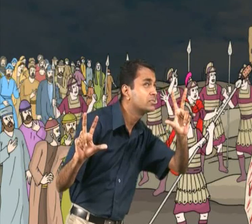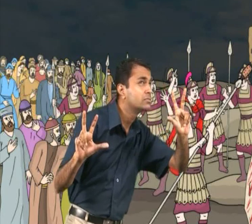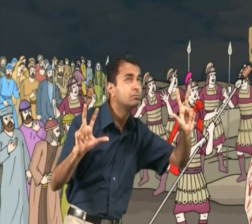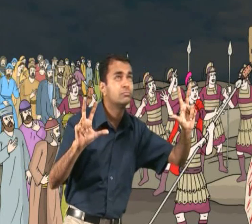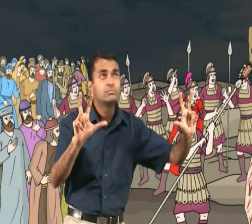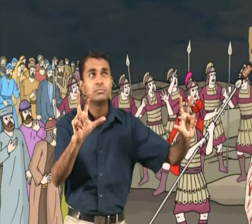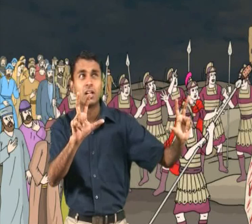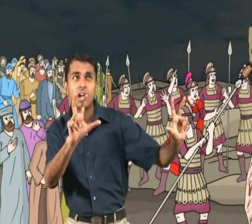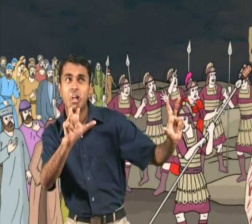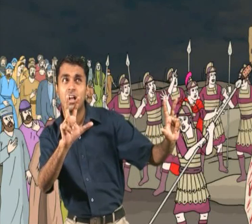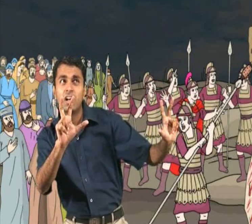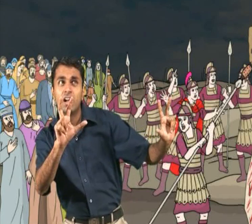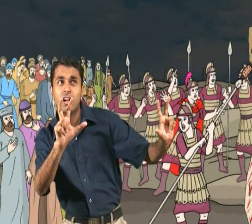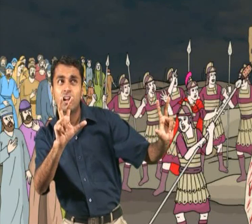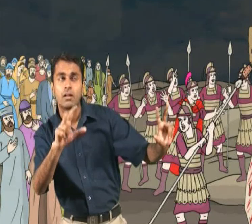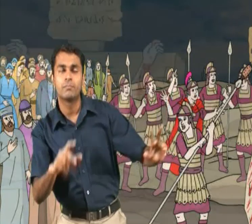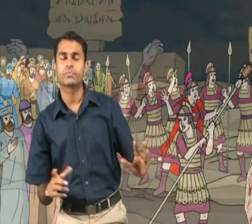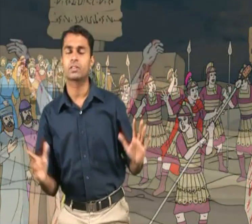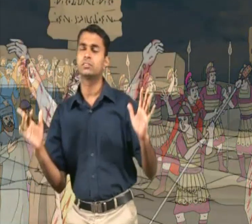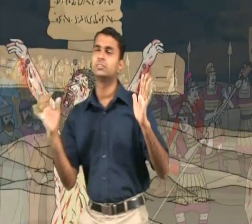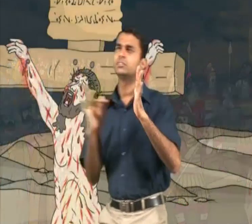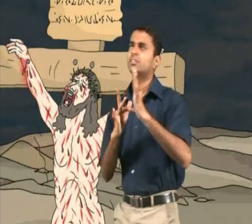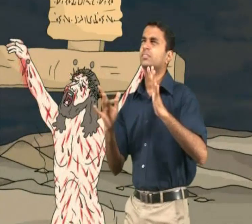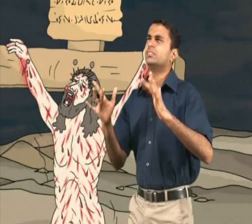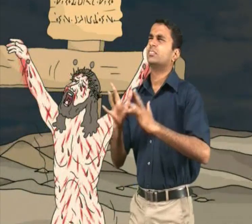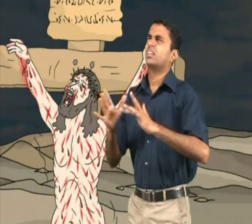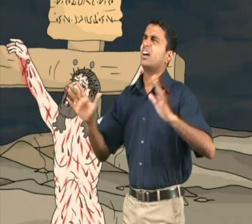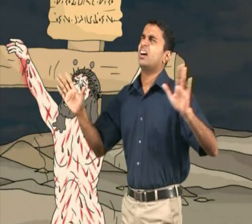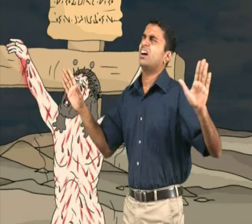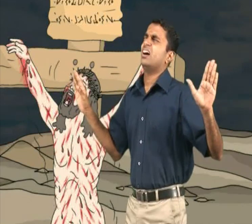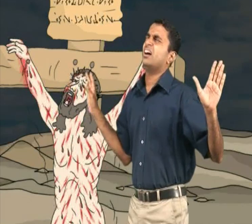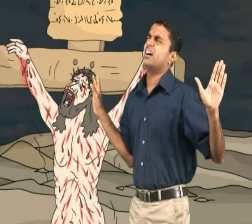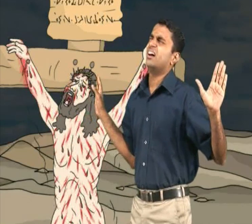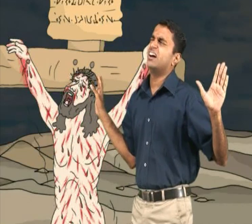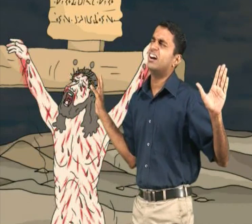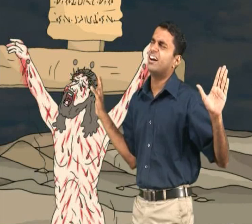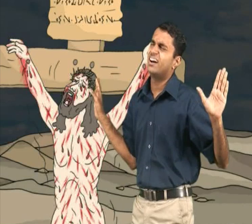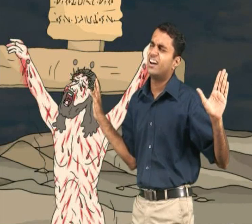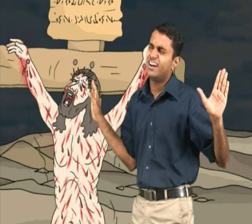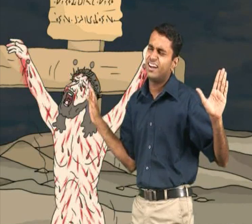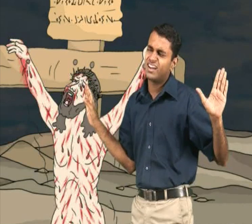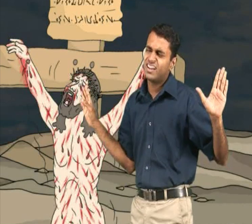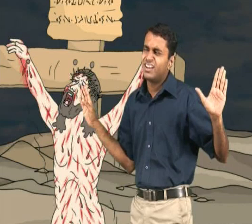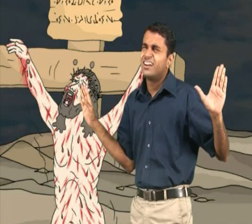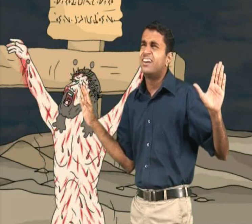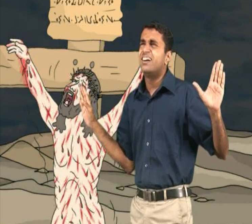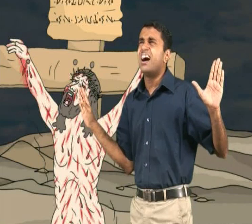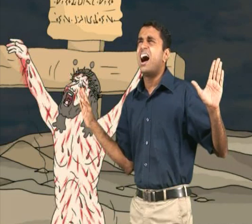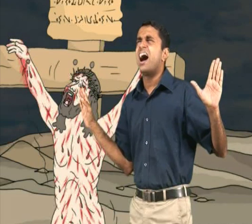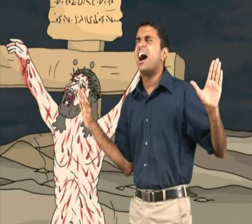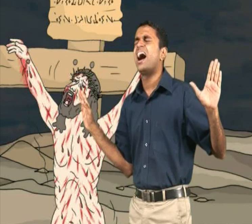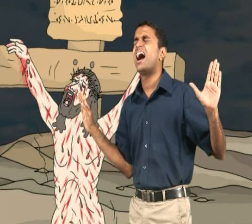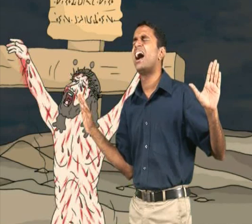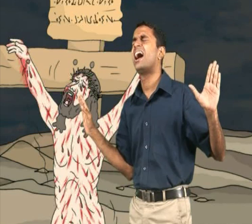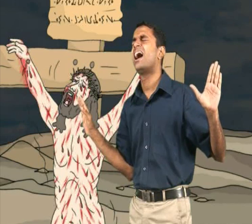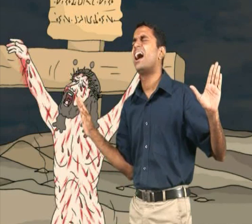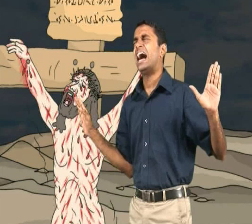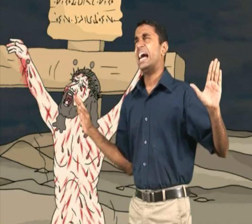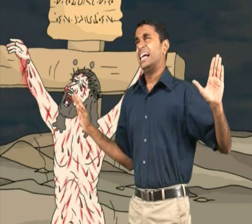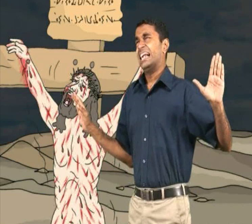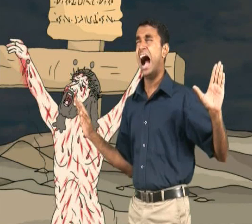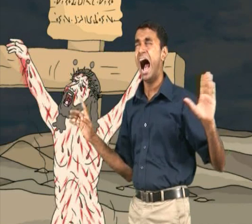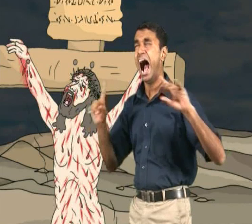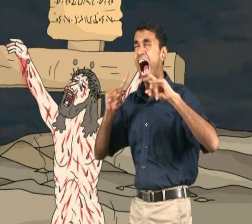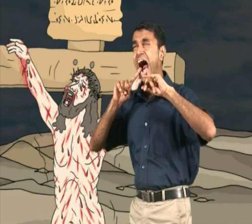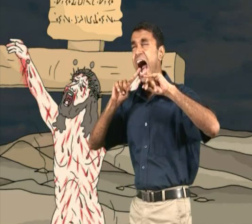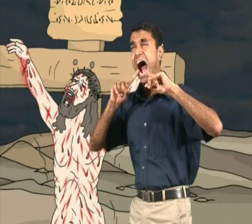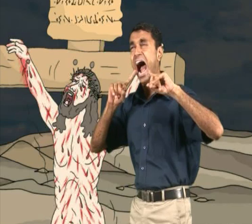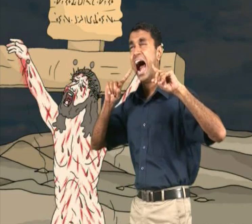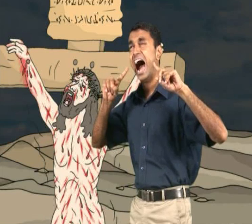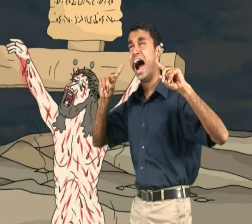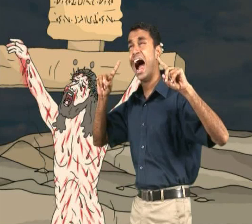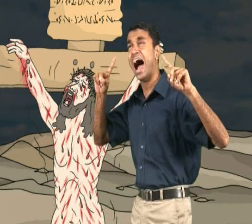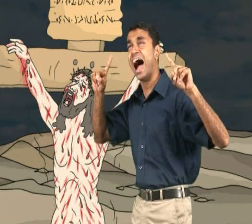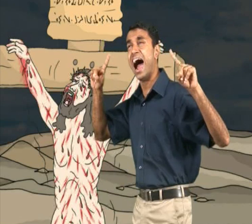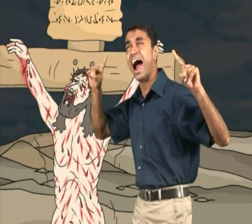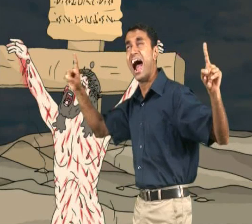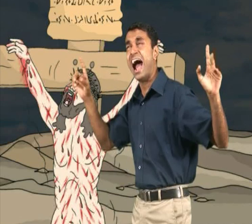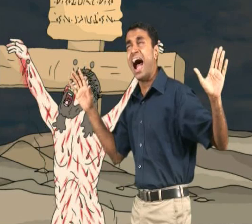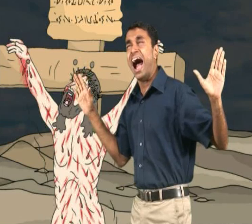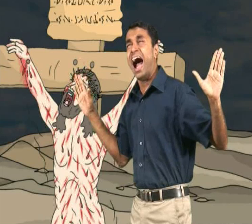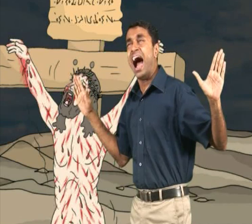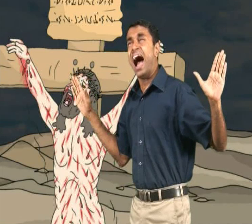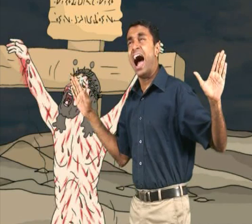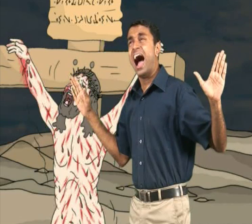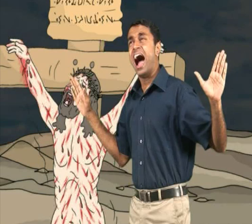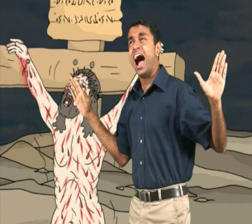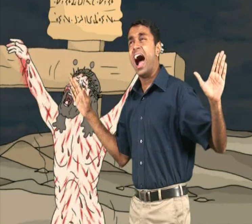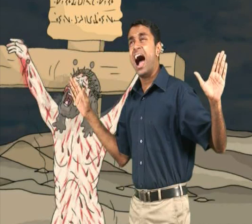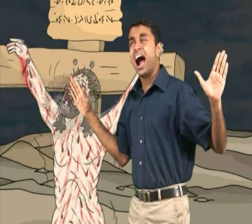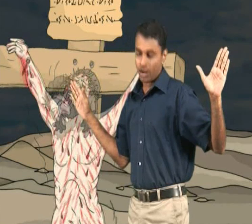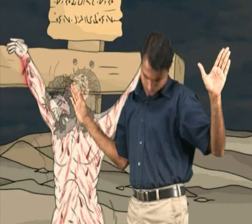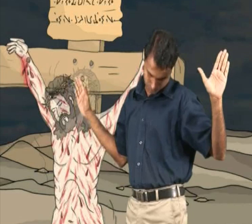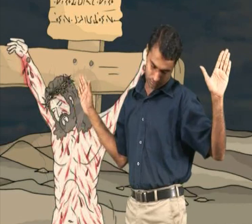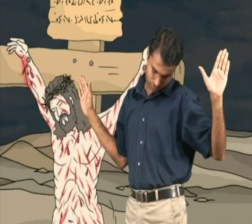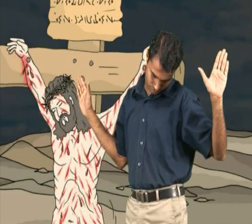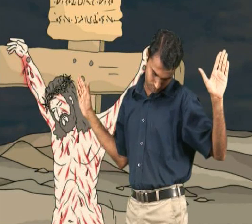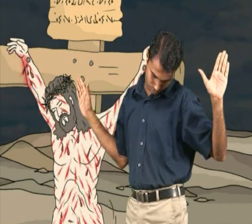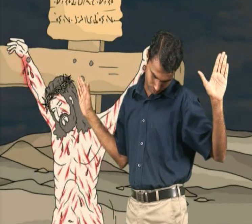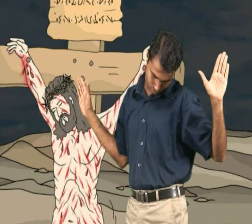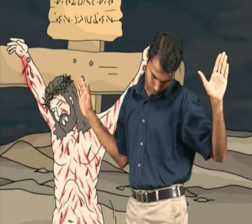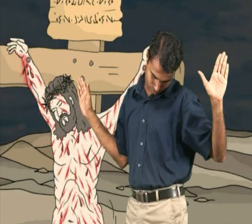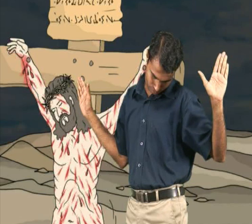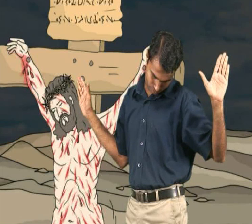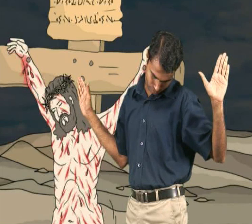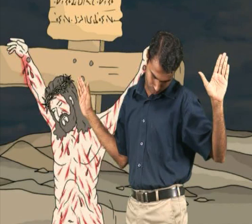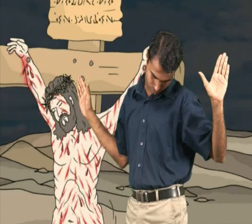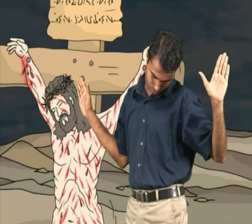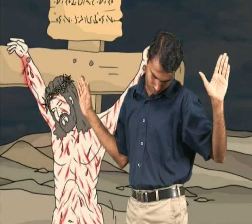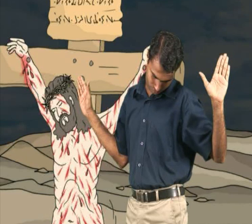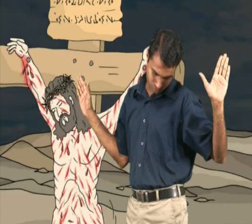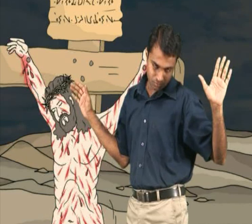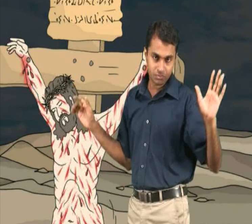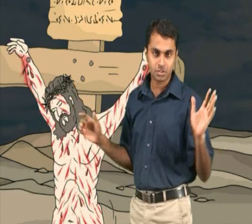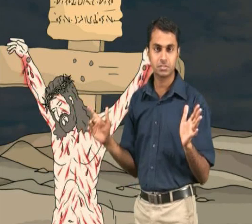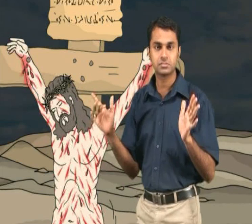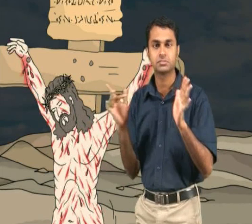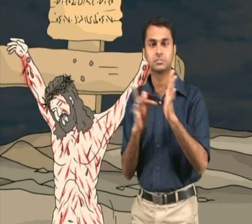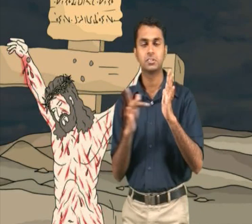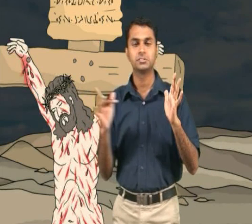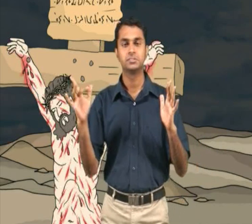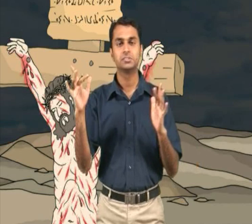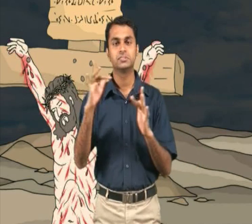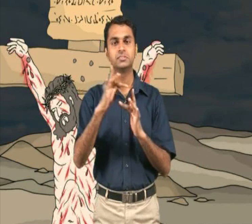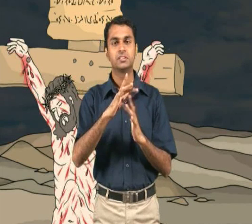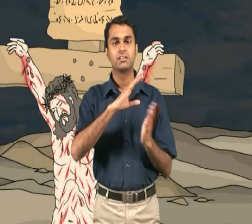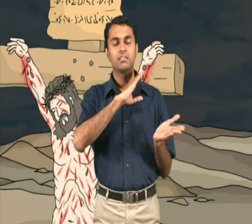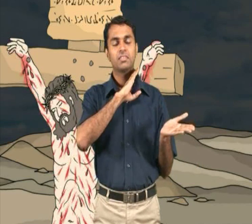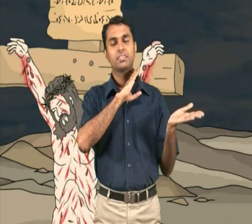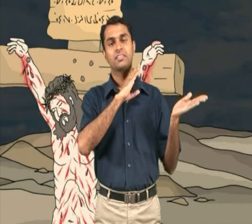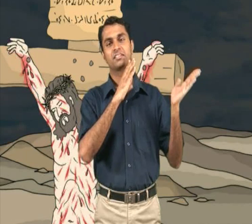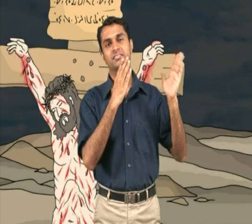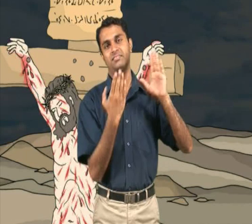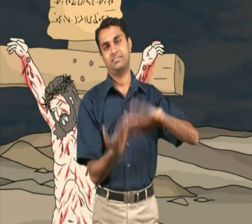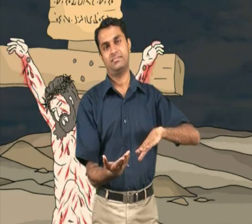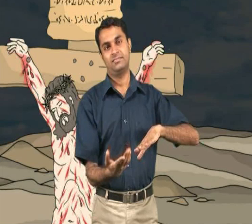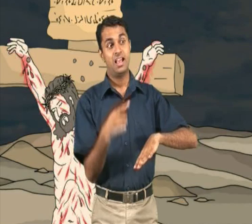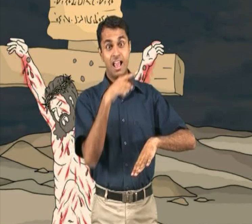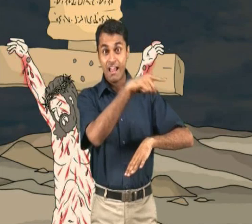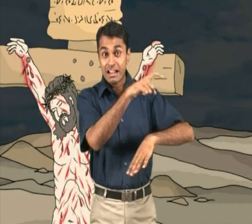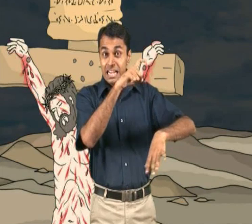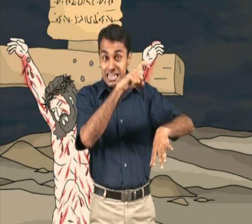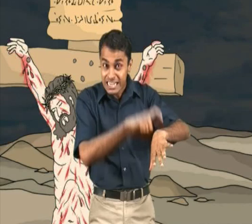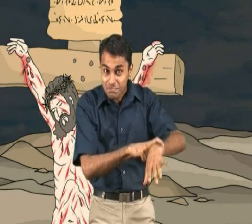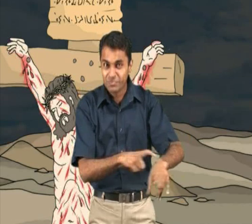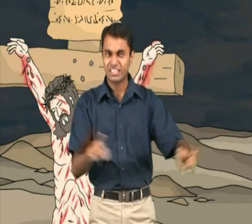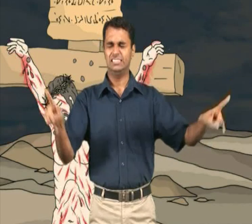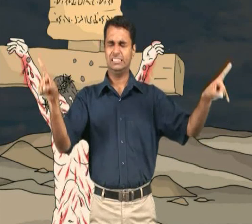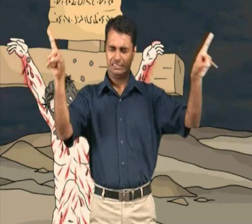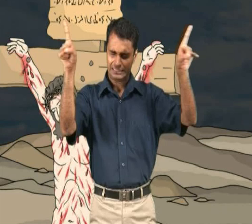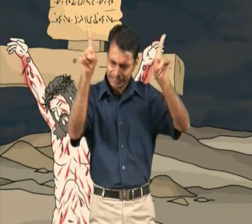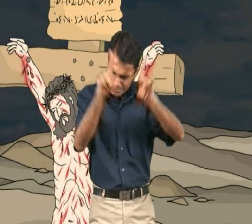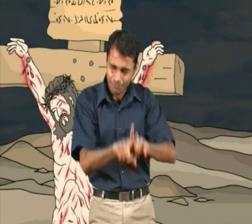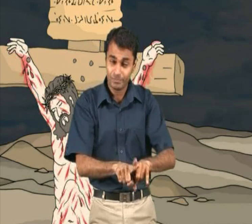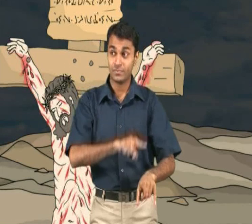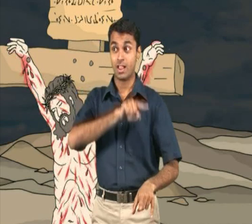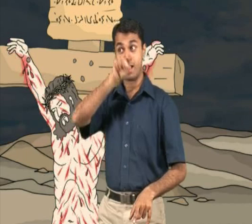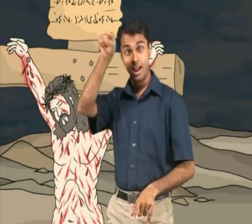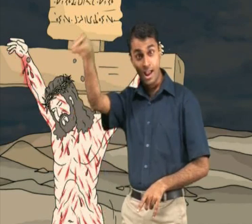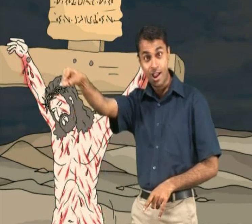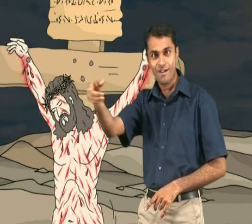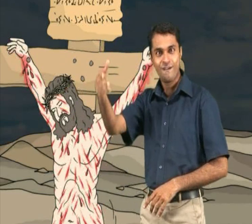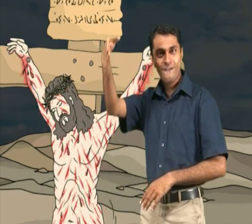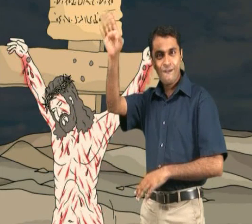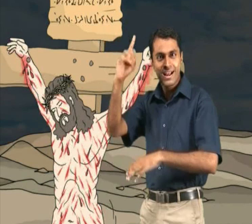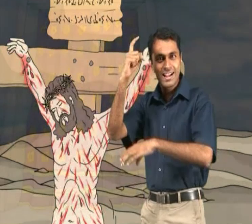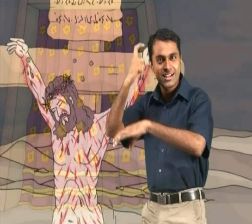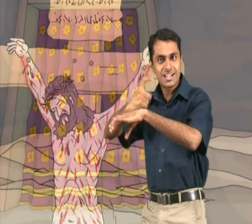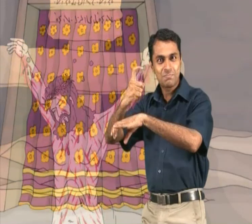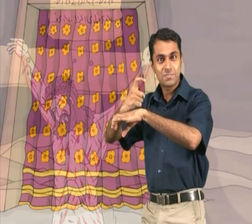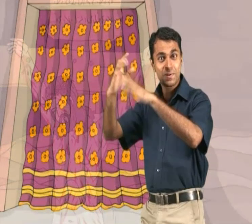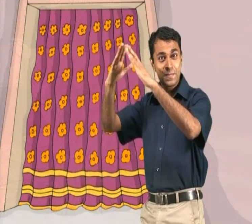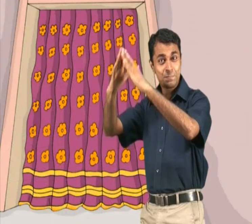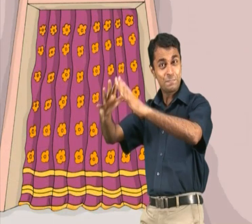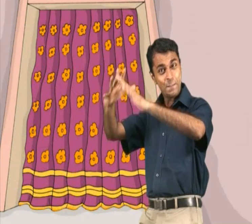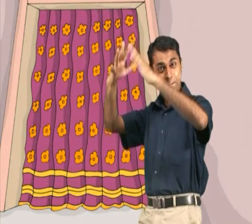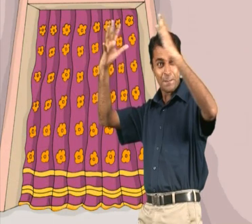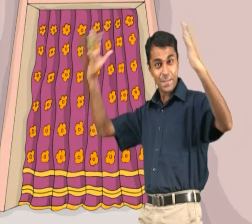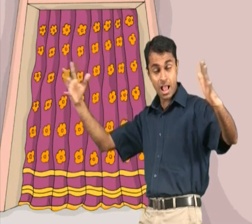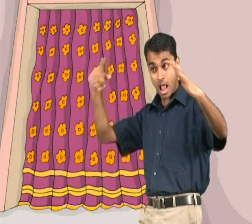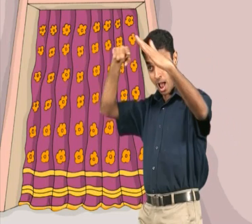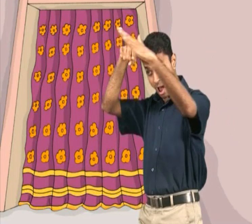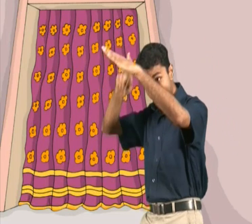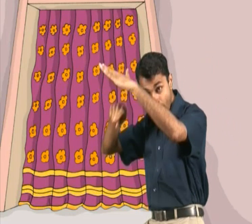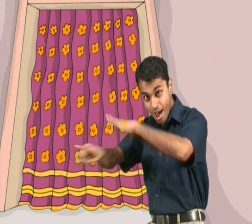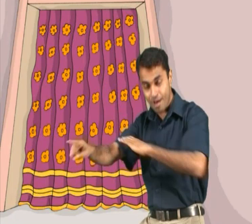When Jesus had cried out again in a loud voice, He yielded up His spirit.